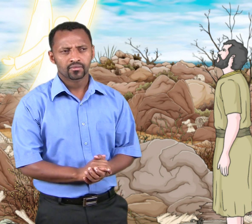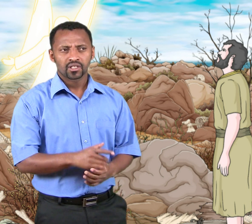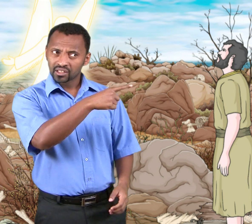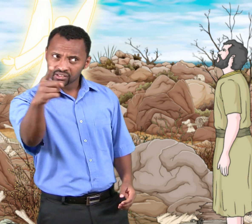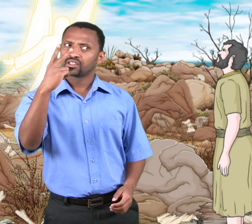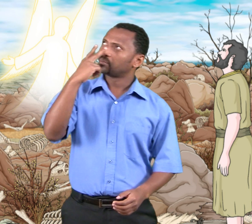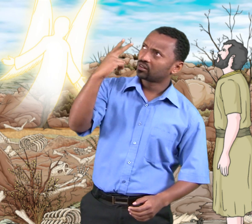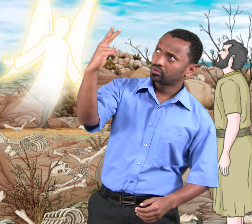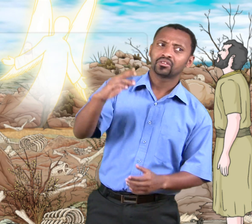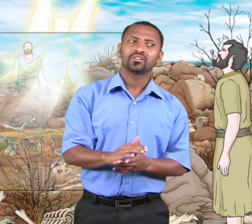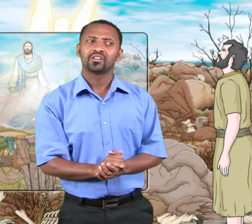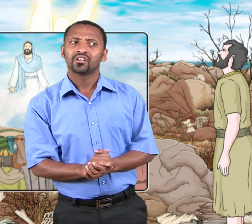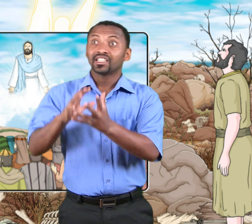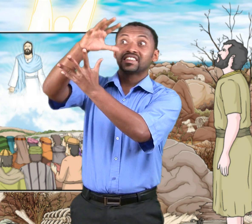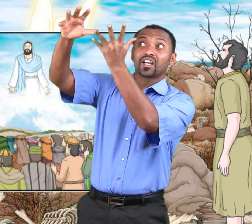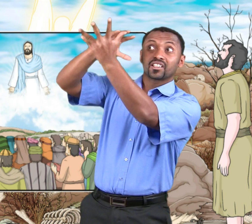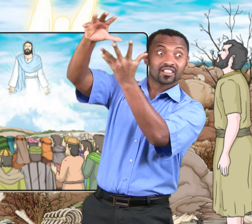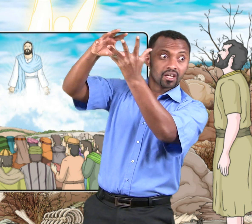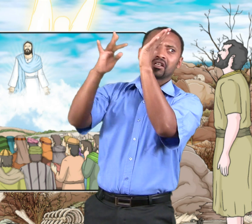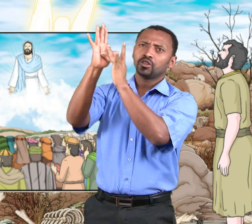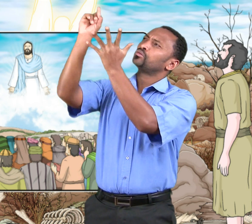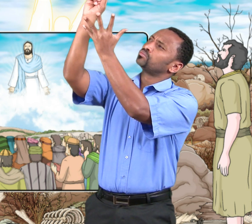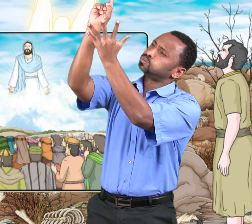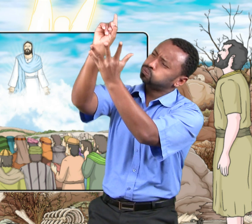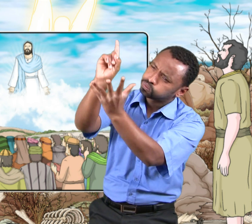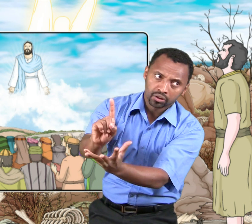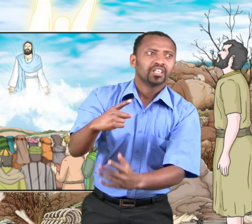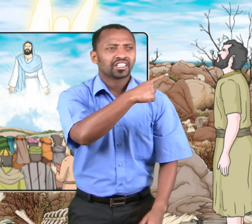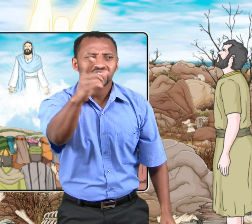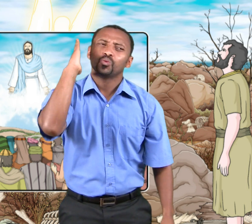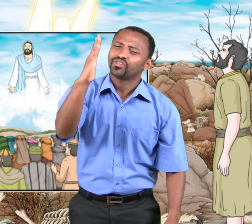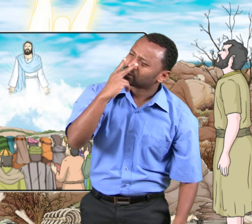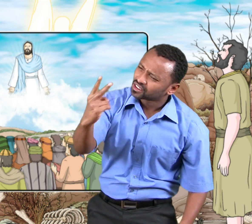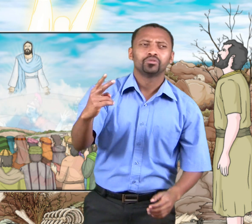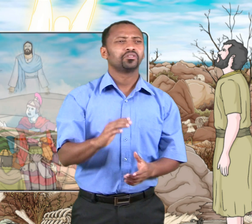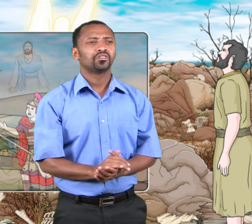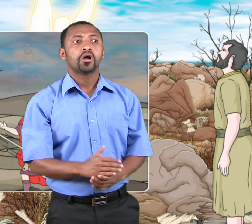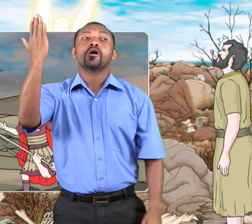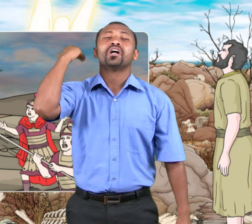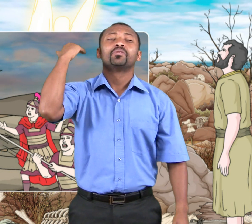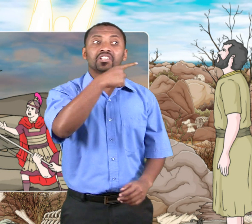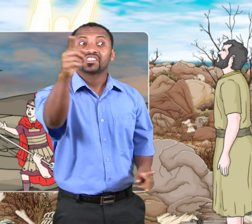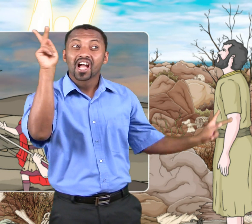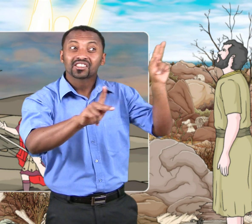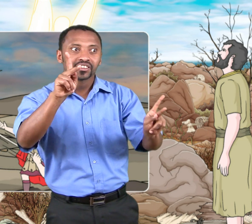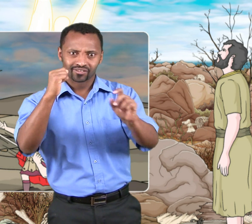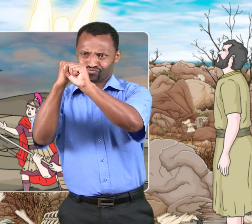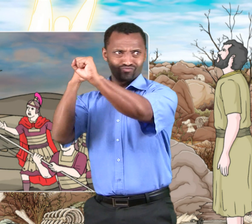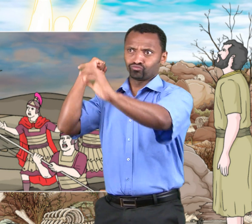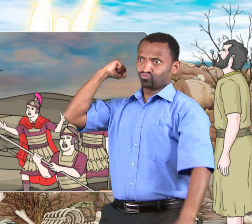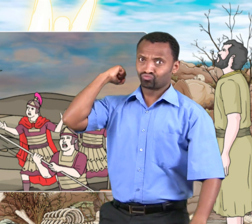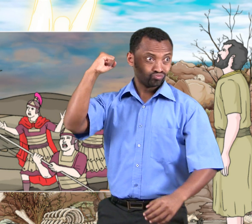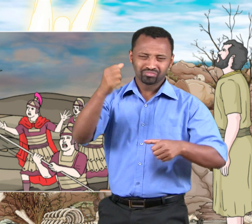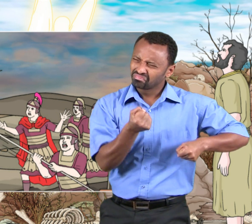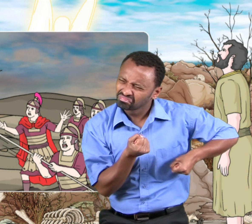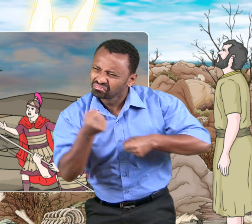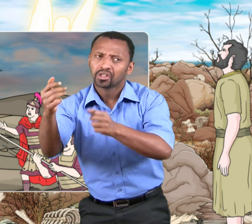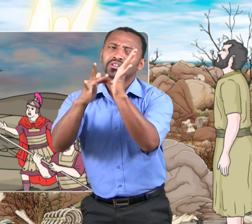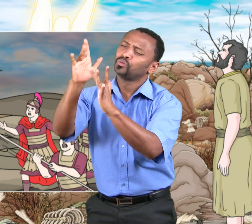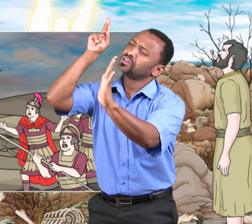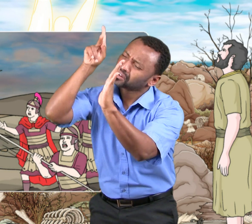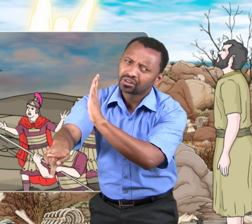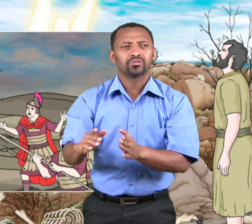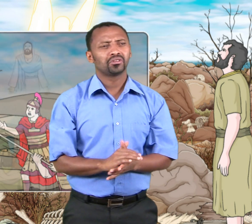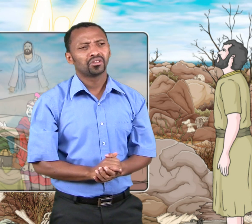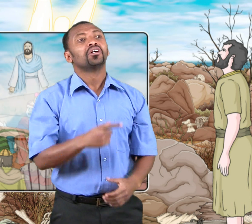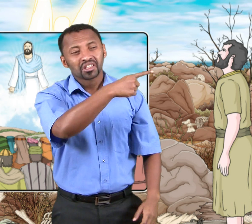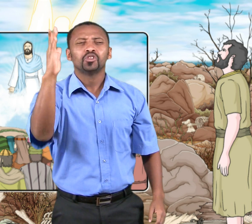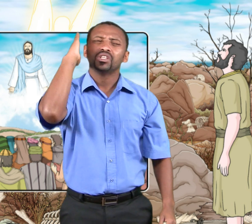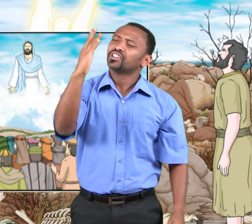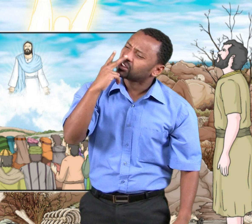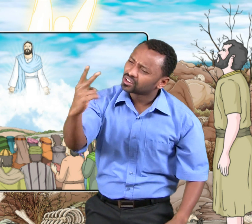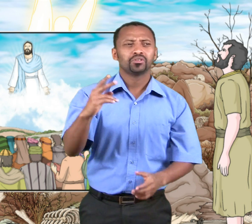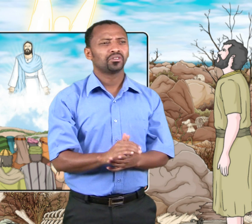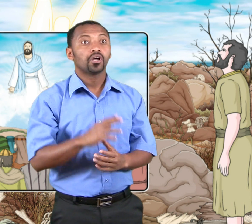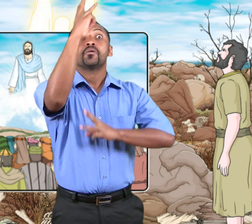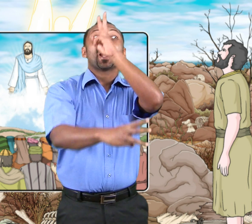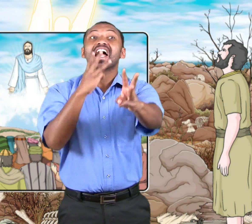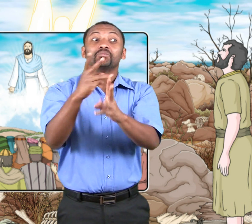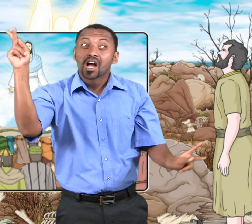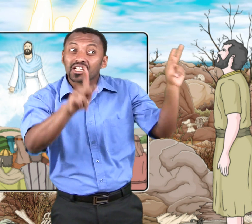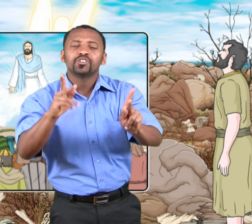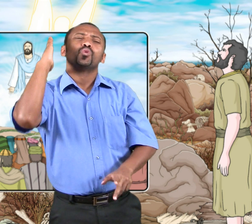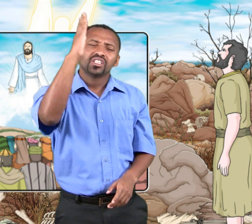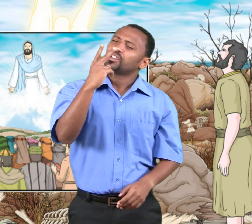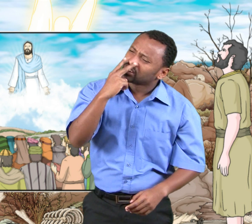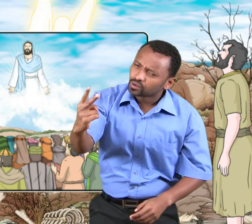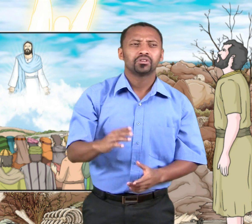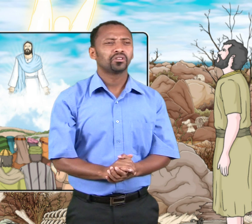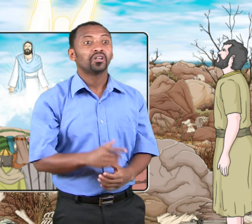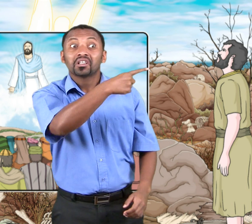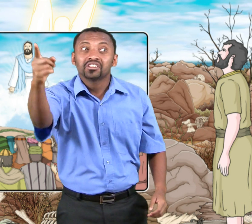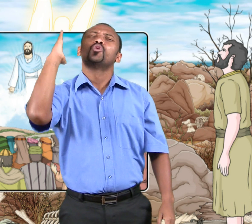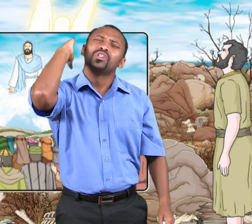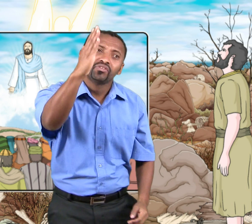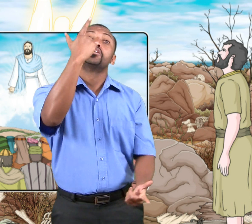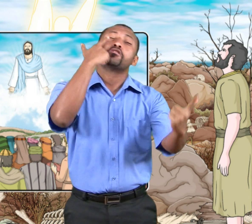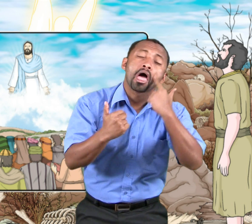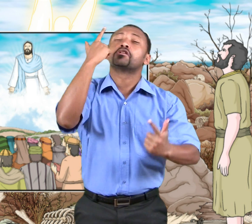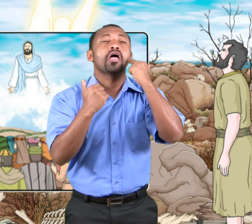Behold, He is coming with the clouds, and every eye will see Him—even those who pierced Him.